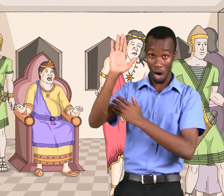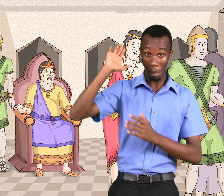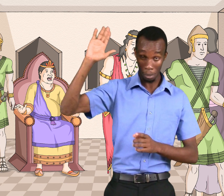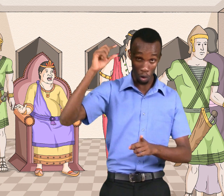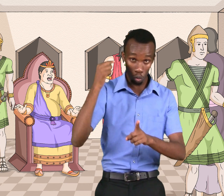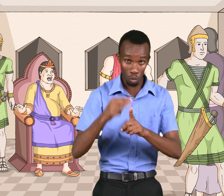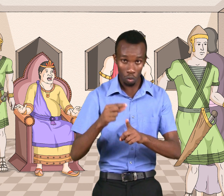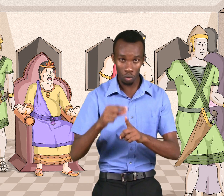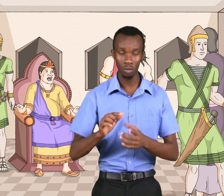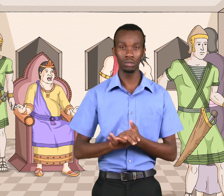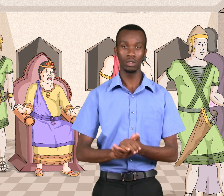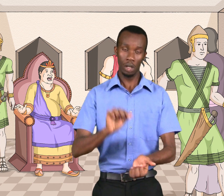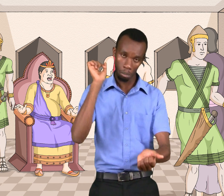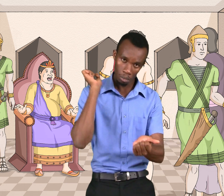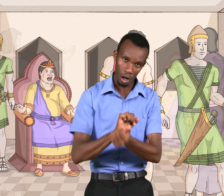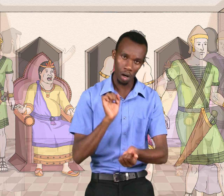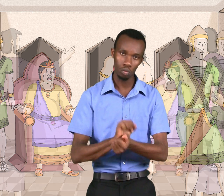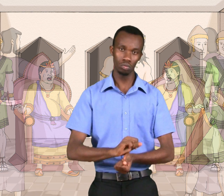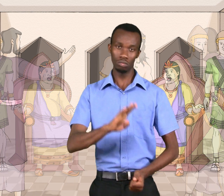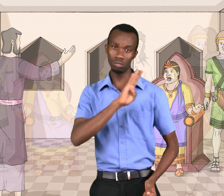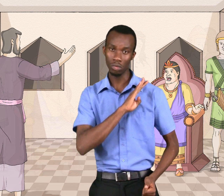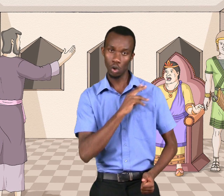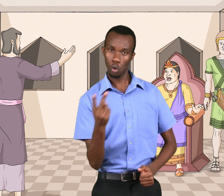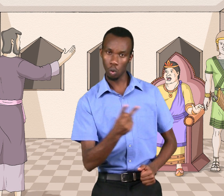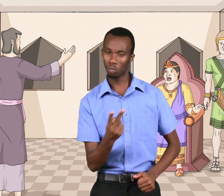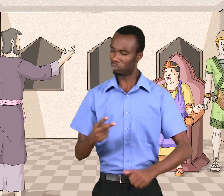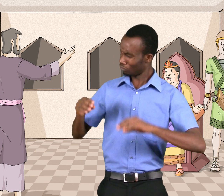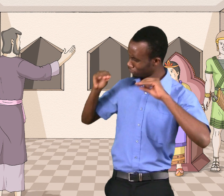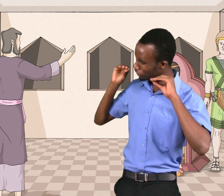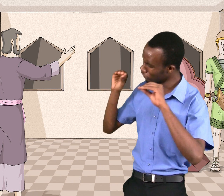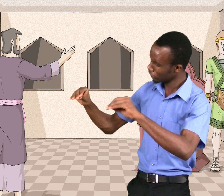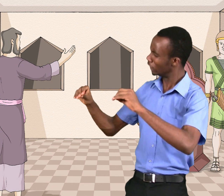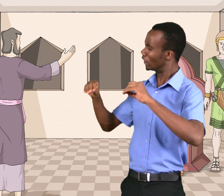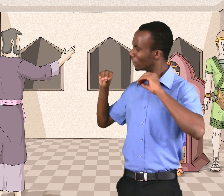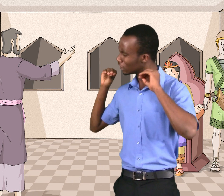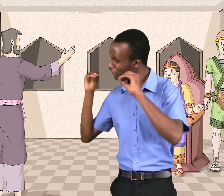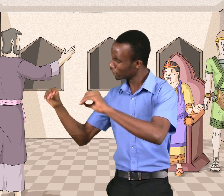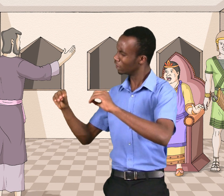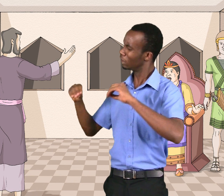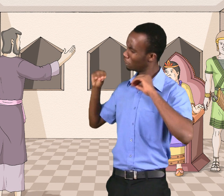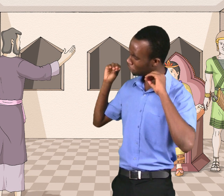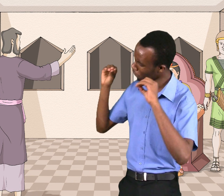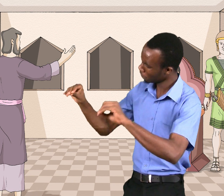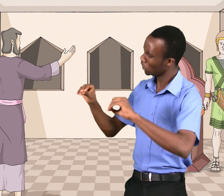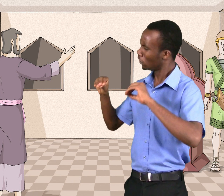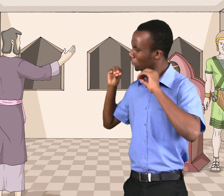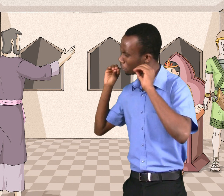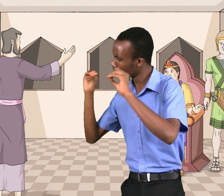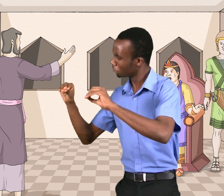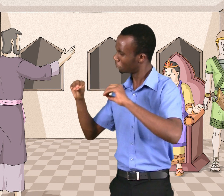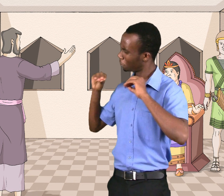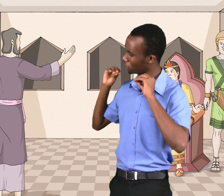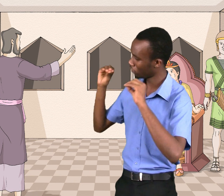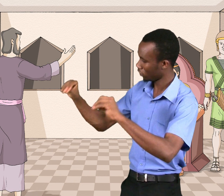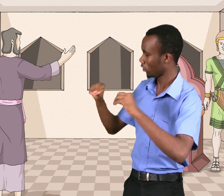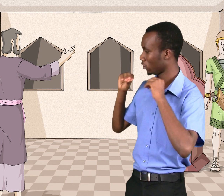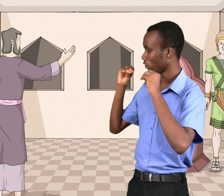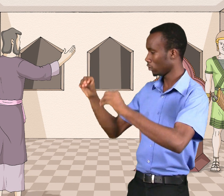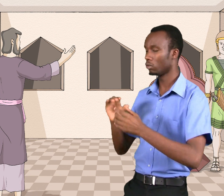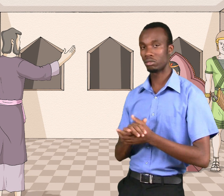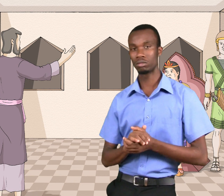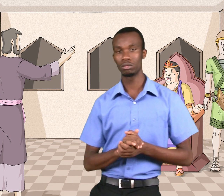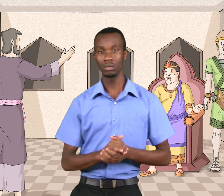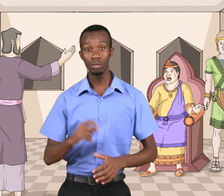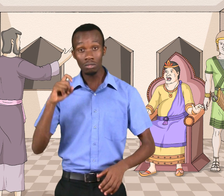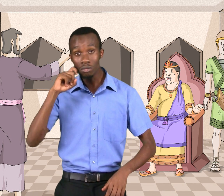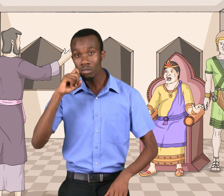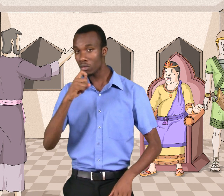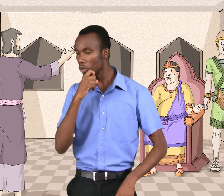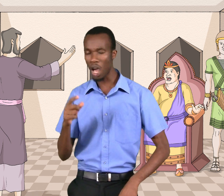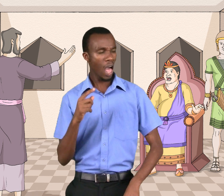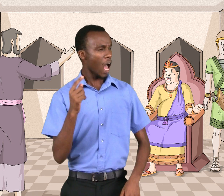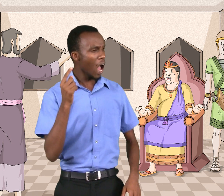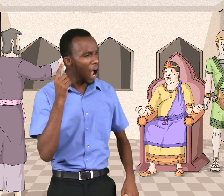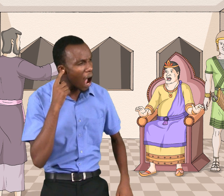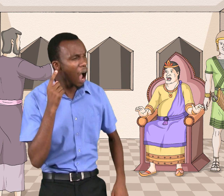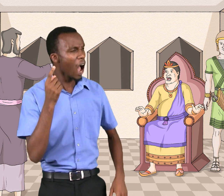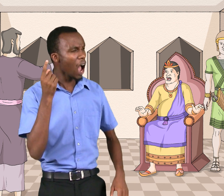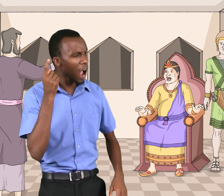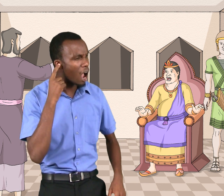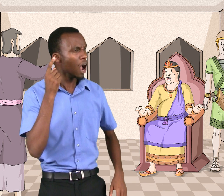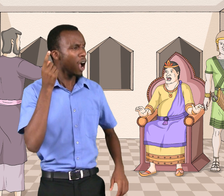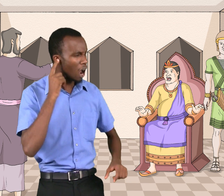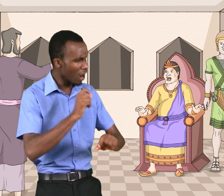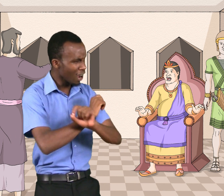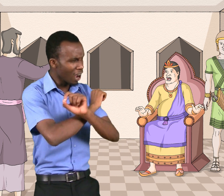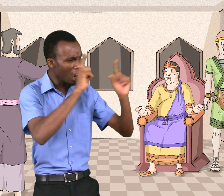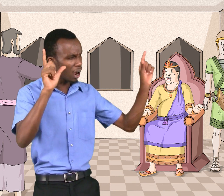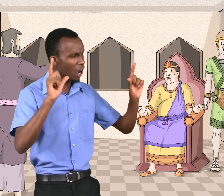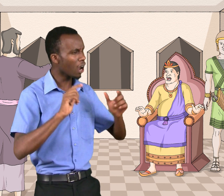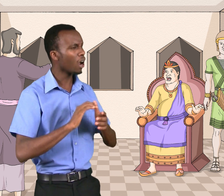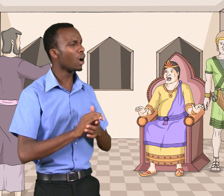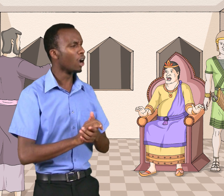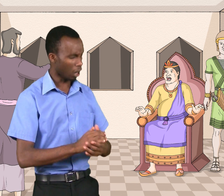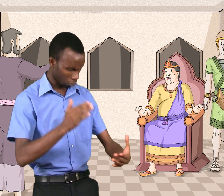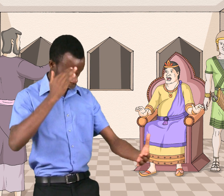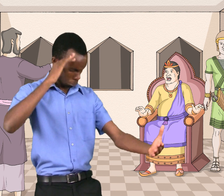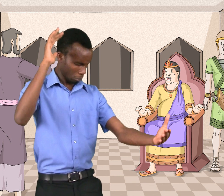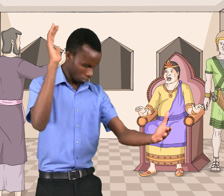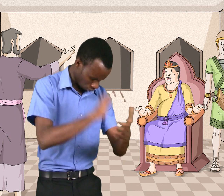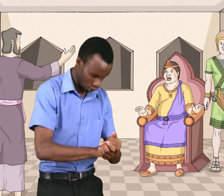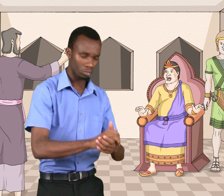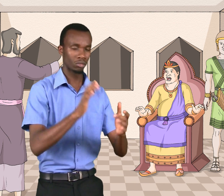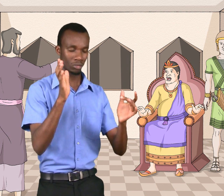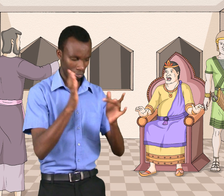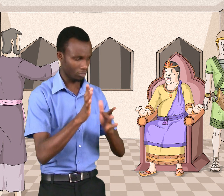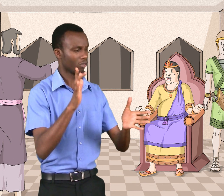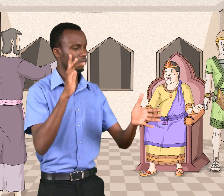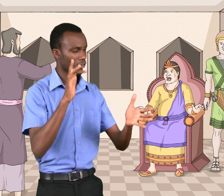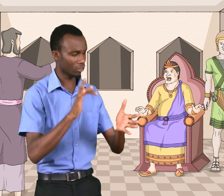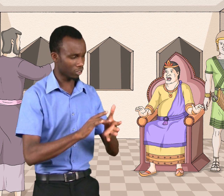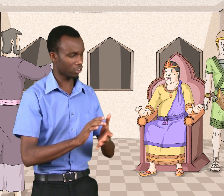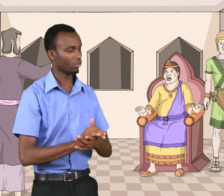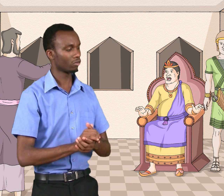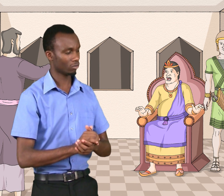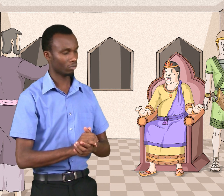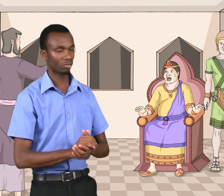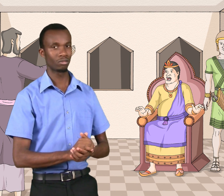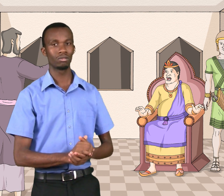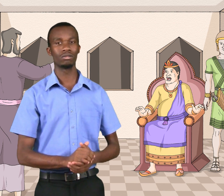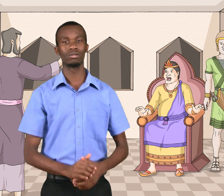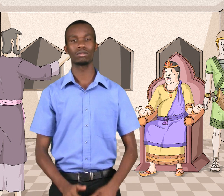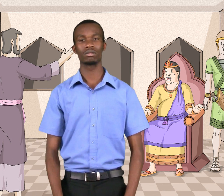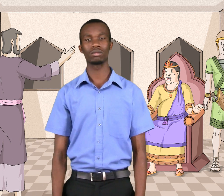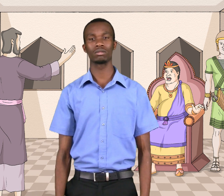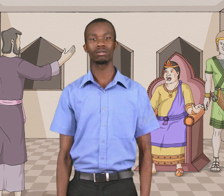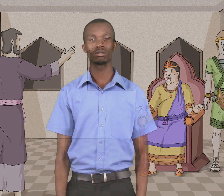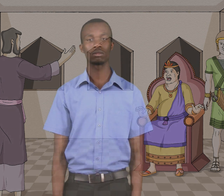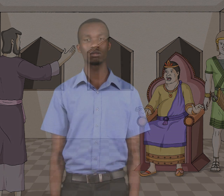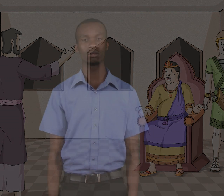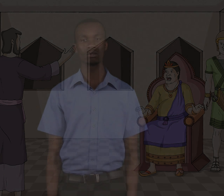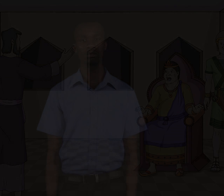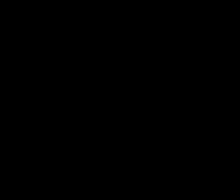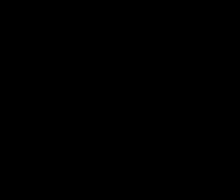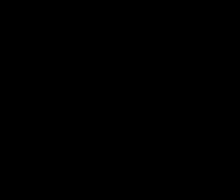When the proconsul saw what had happened, he believed, for he was astonished at the teaching about the Lord.